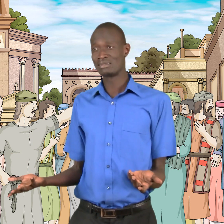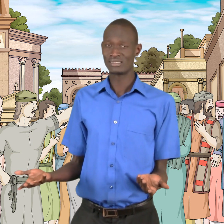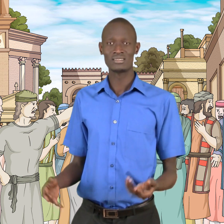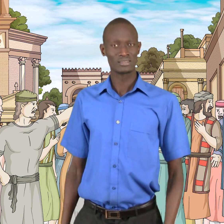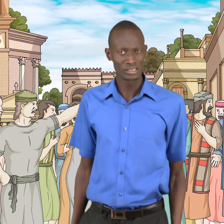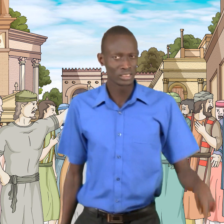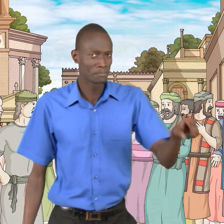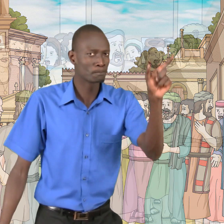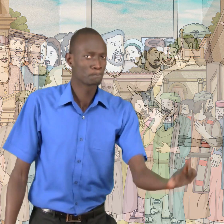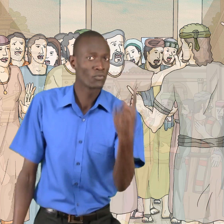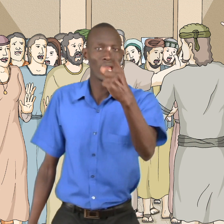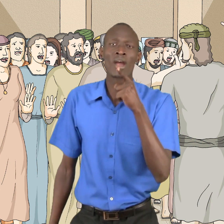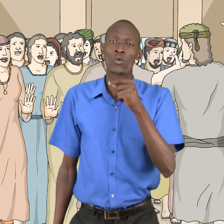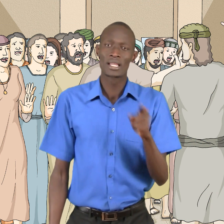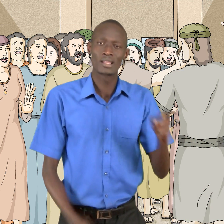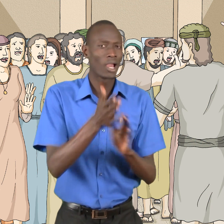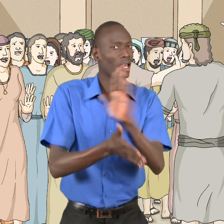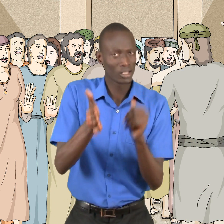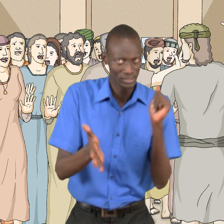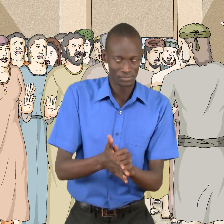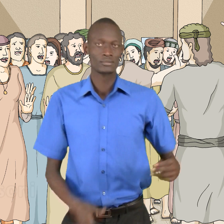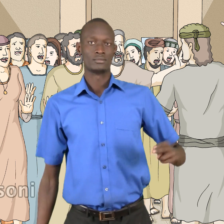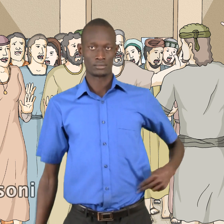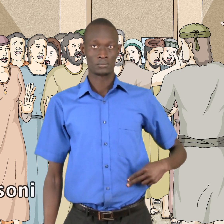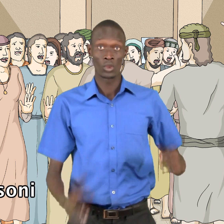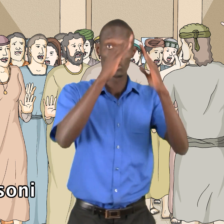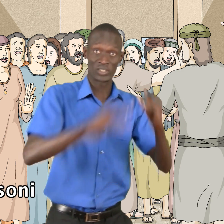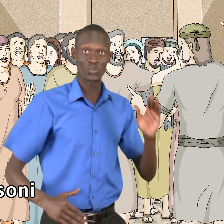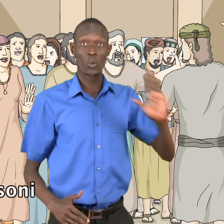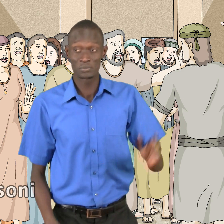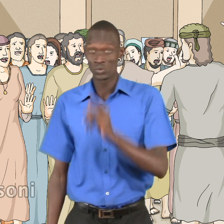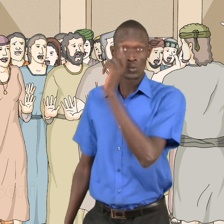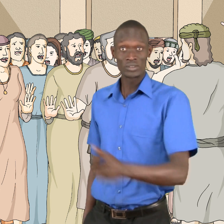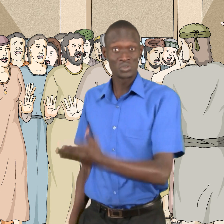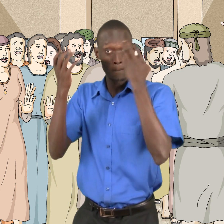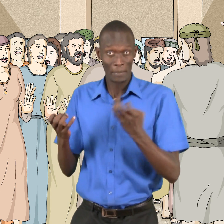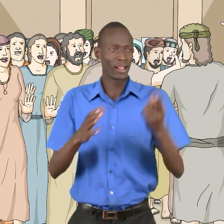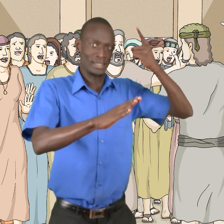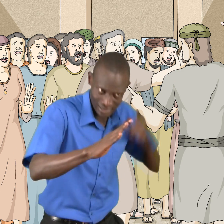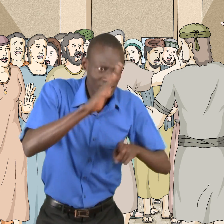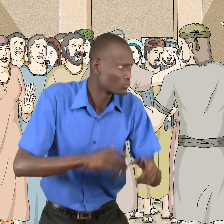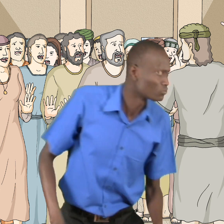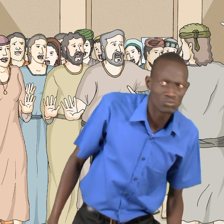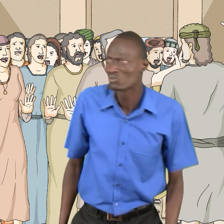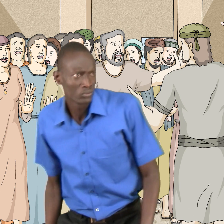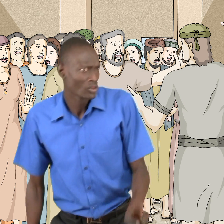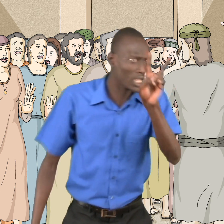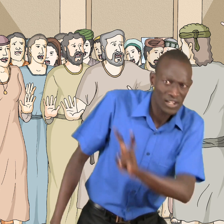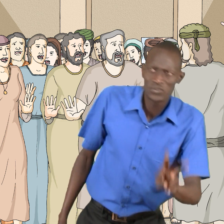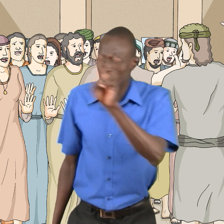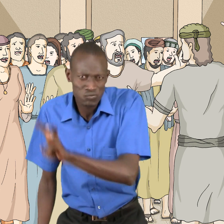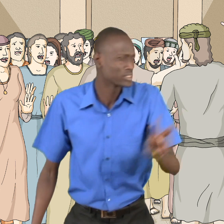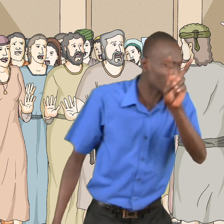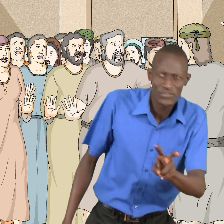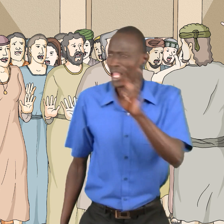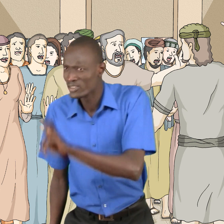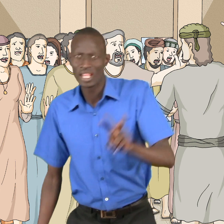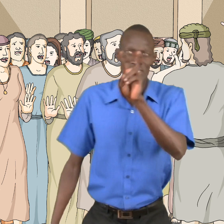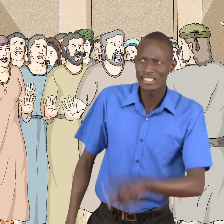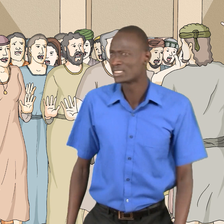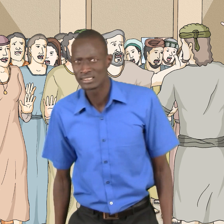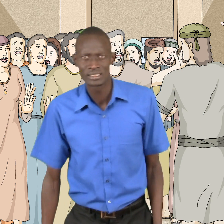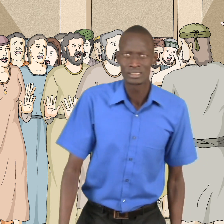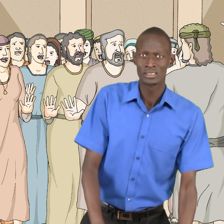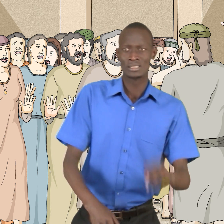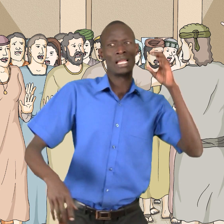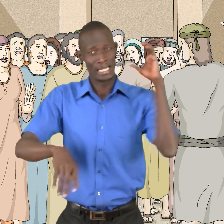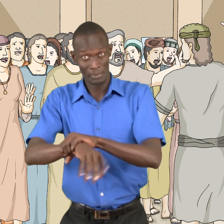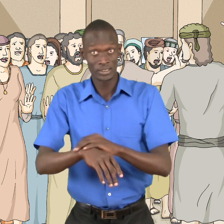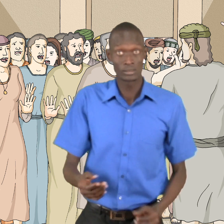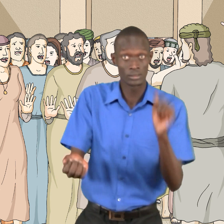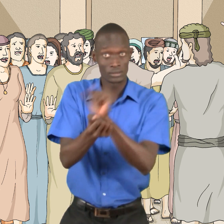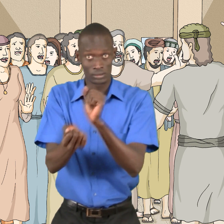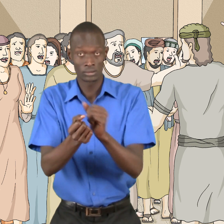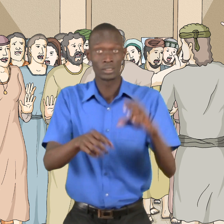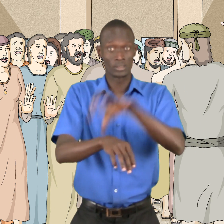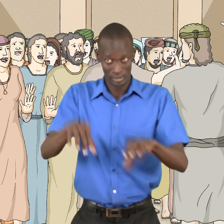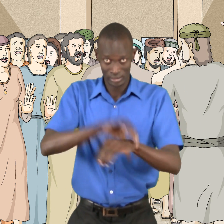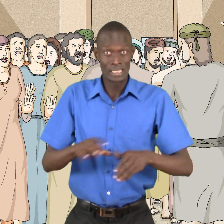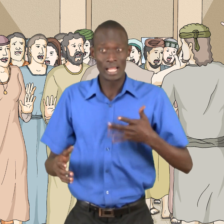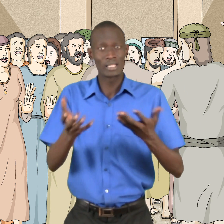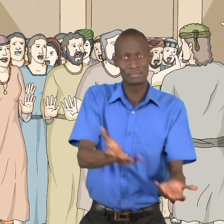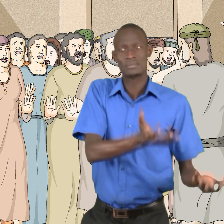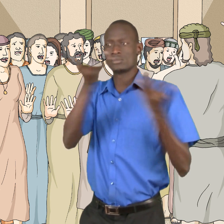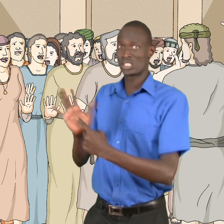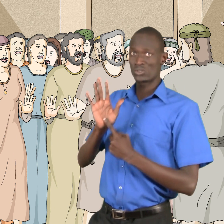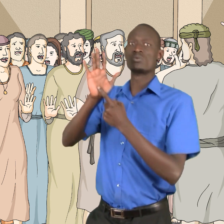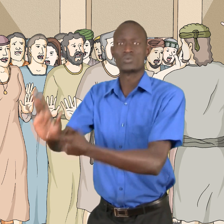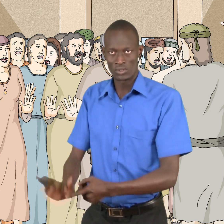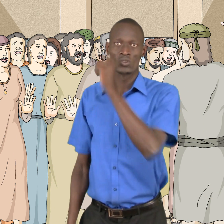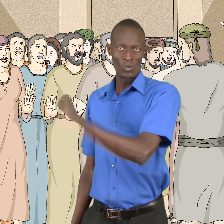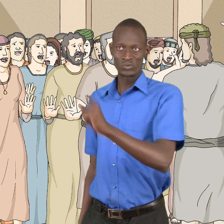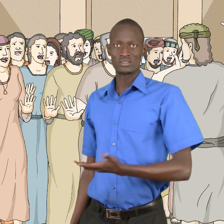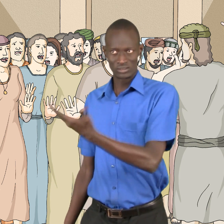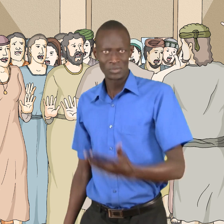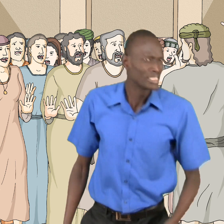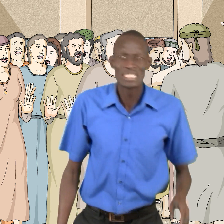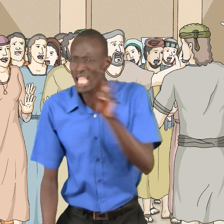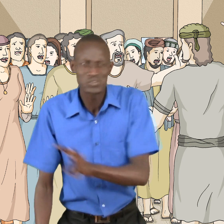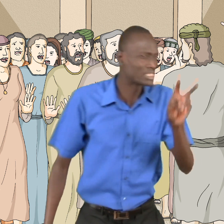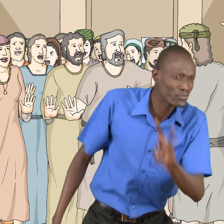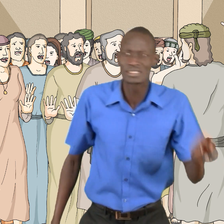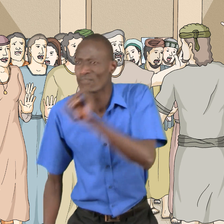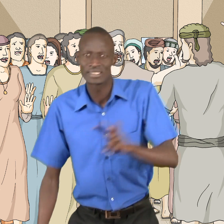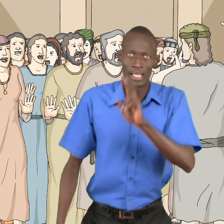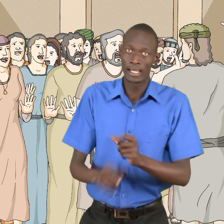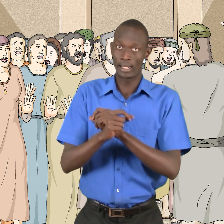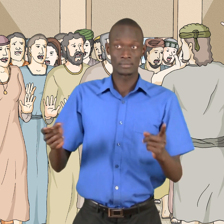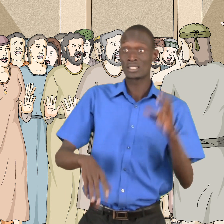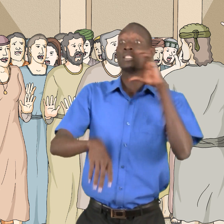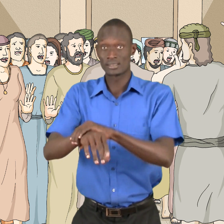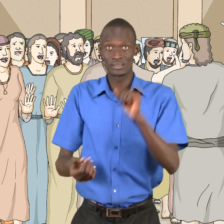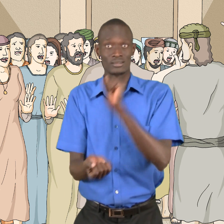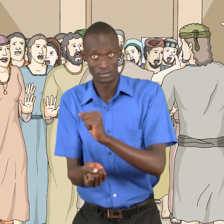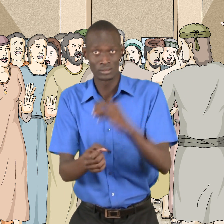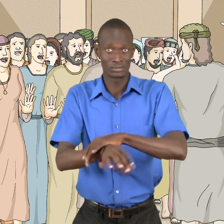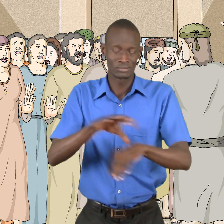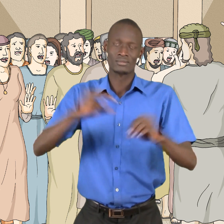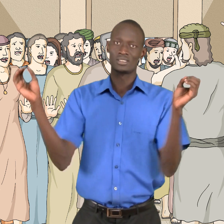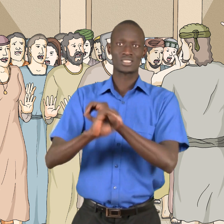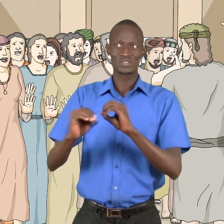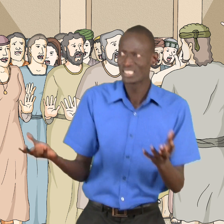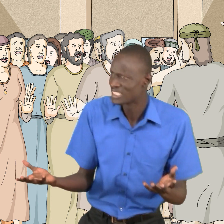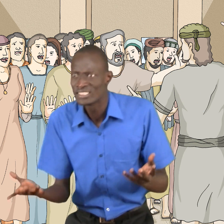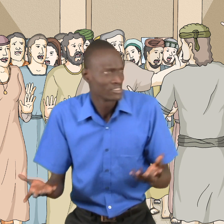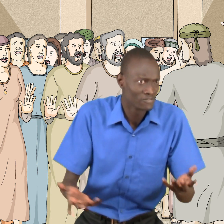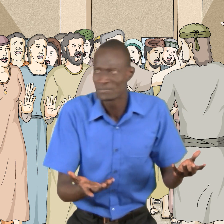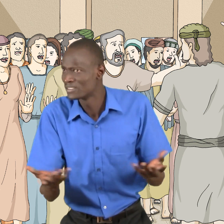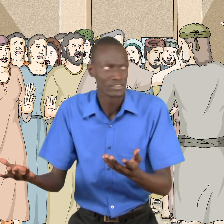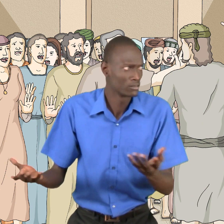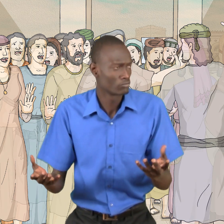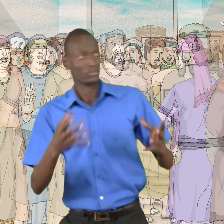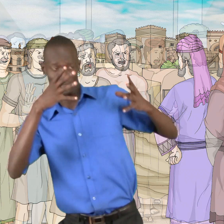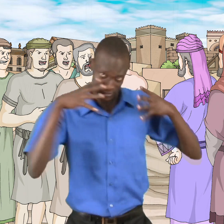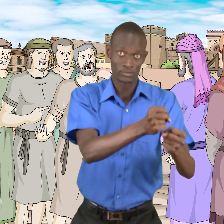They raided Jason’s house in search of Paul and Silas, hoping to bring them out to the people.